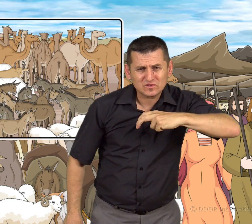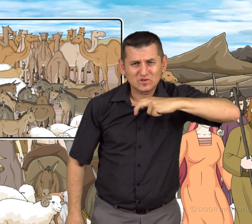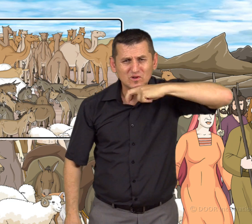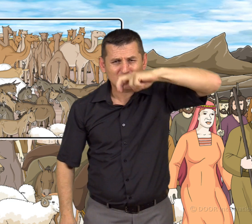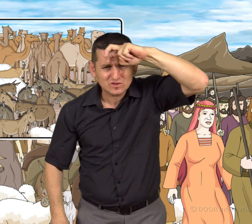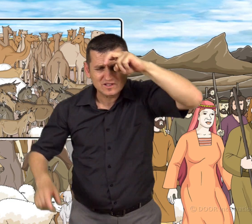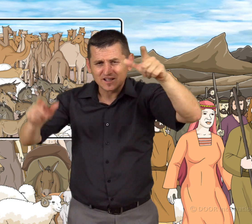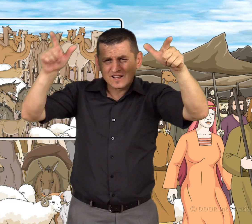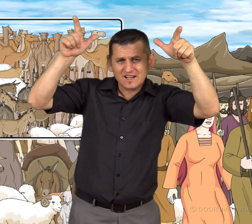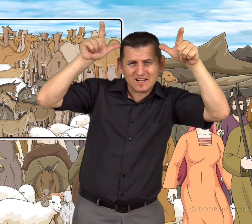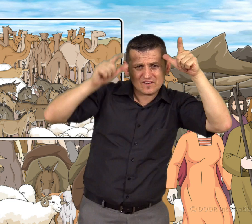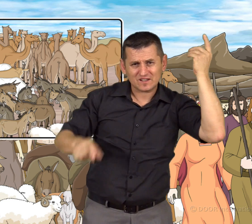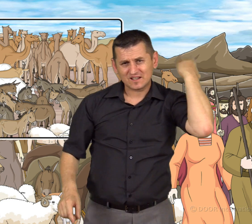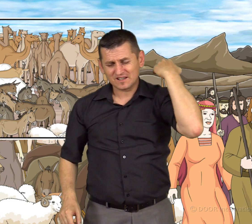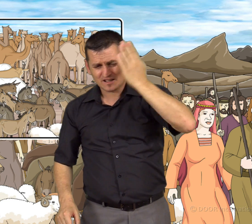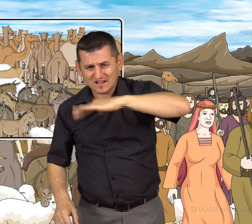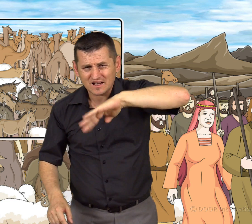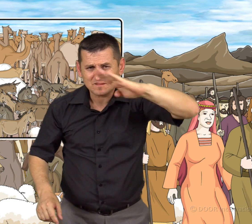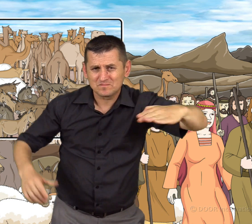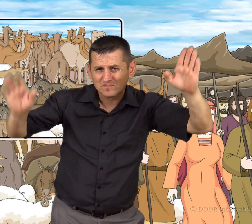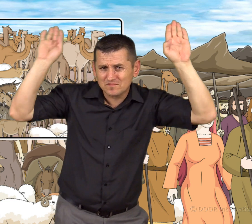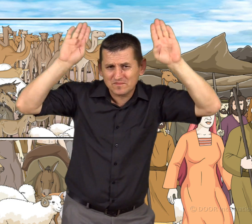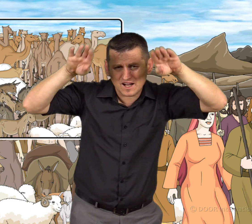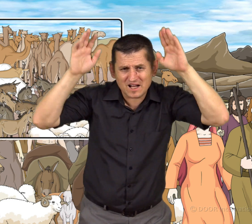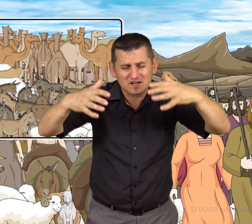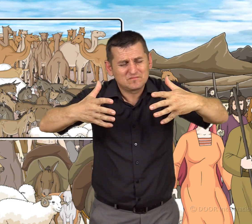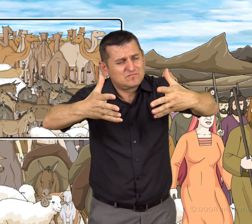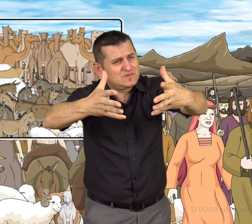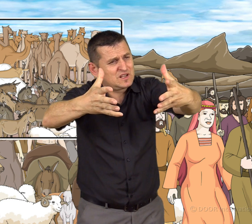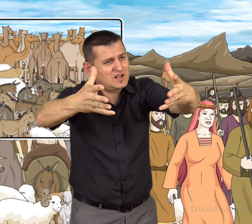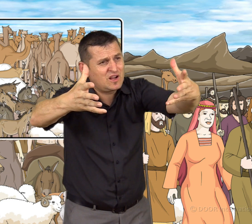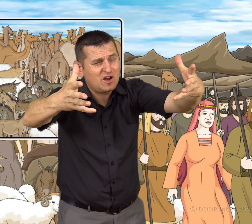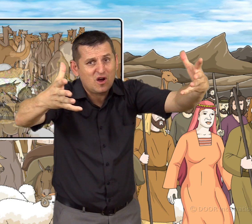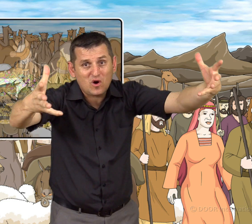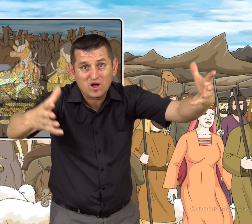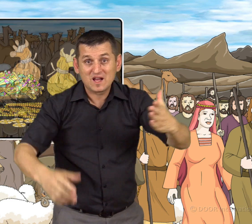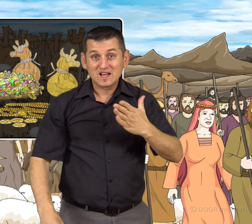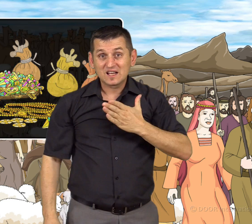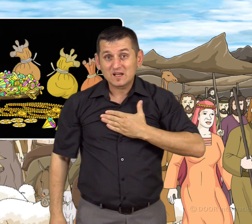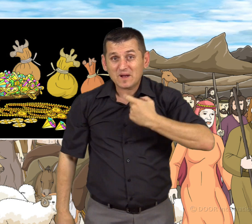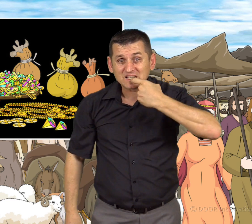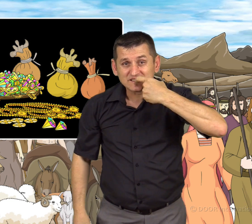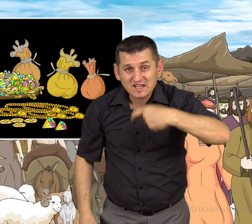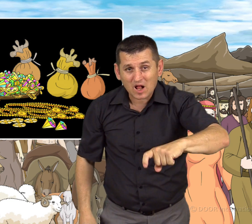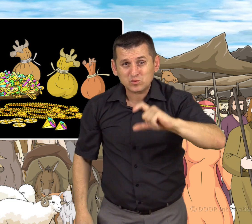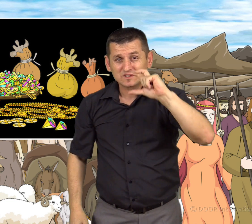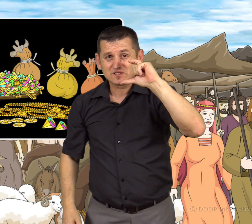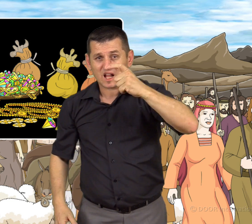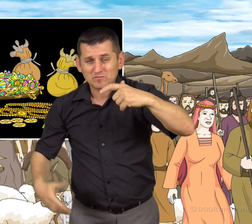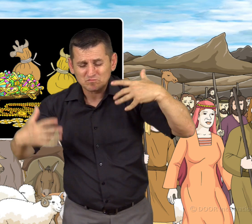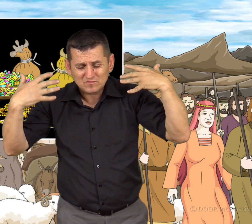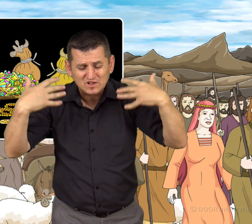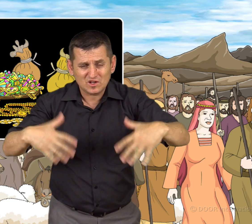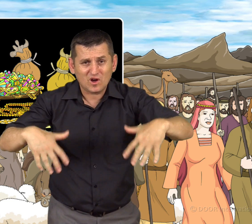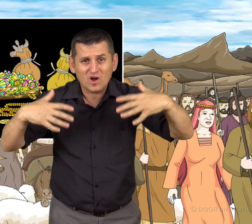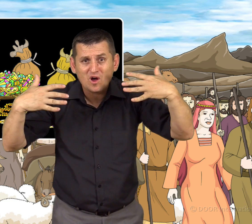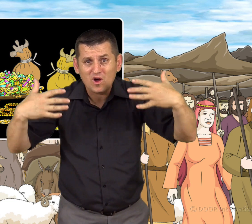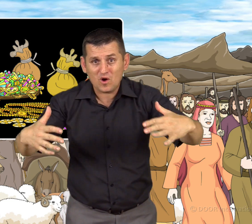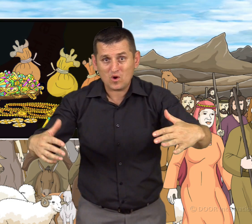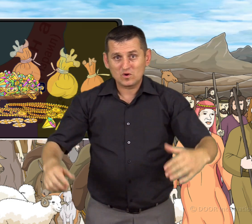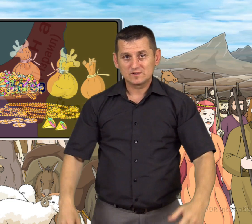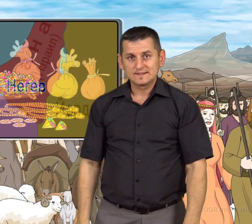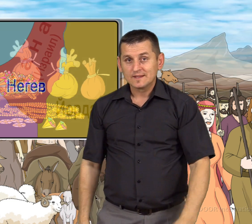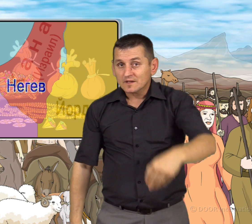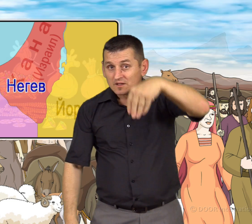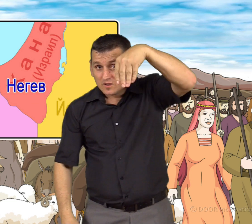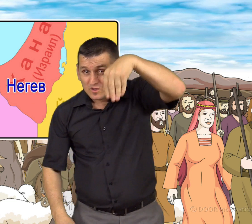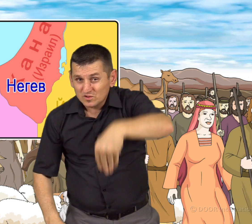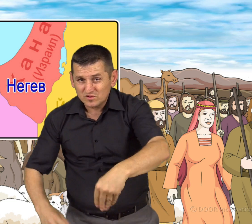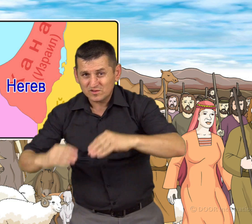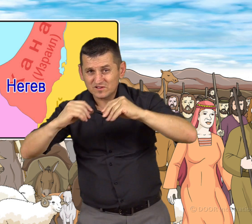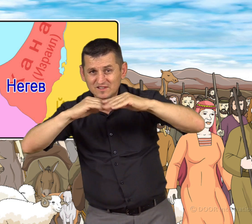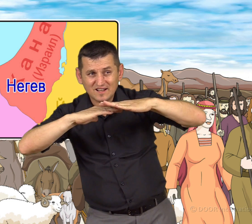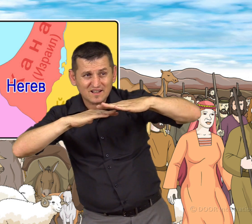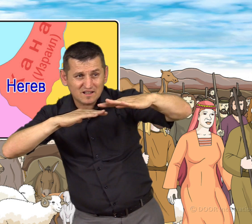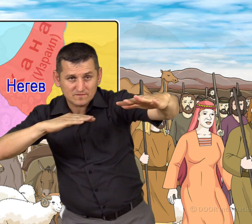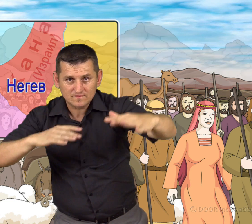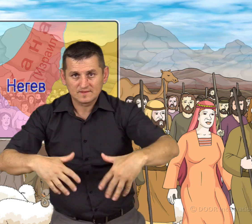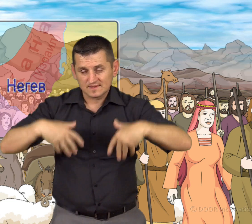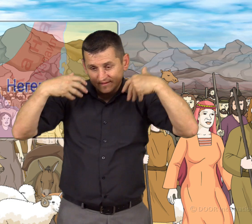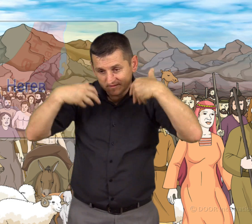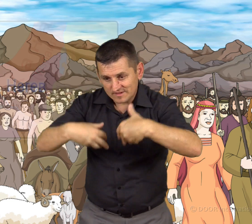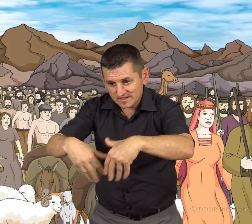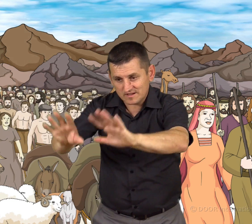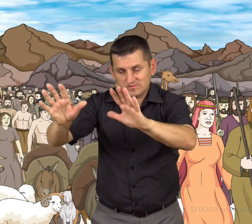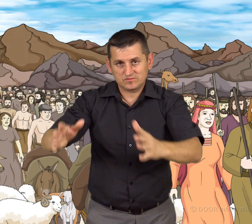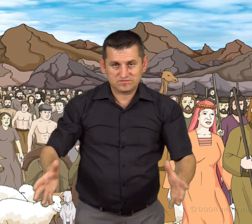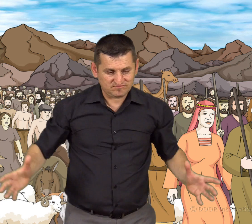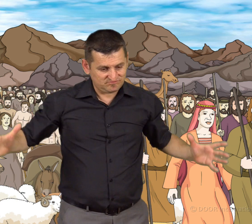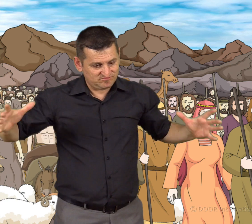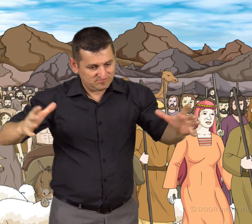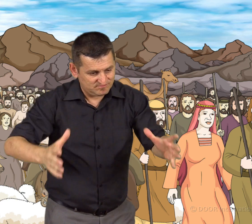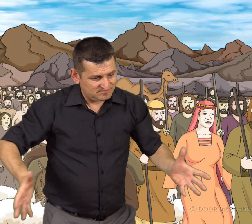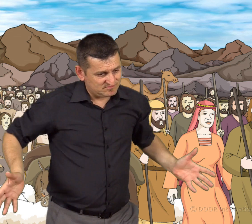And Abram had become extremely wealthy in livestock and silver and gold.